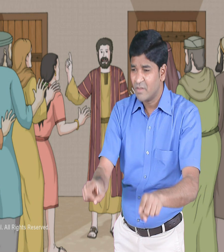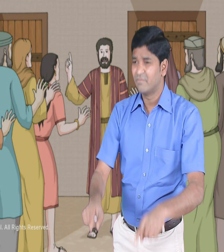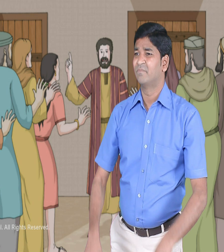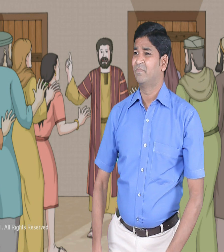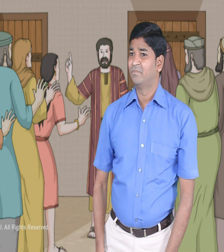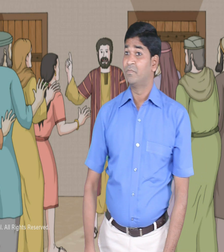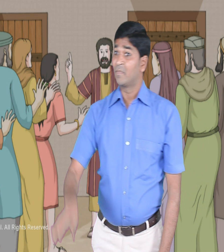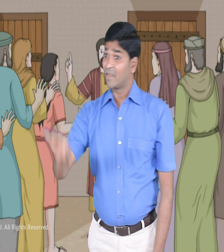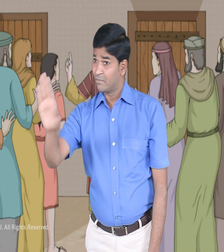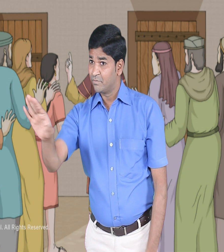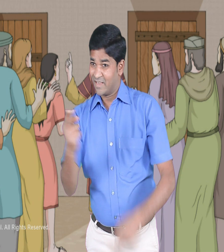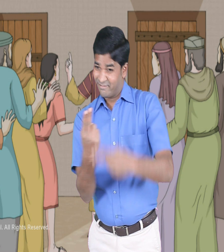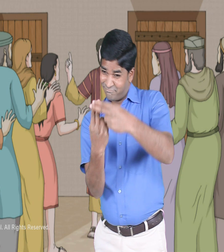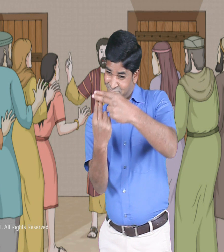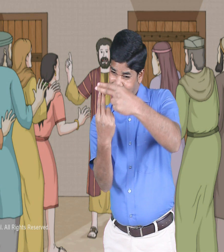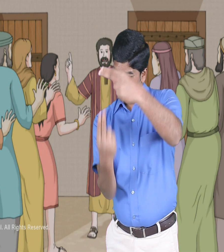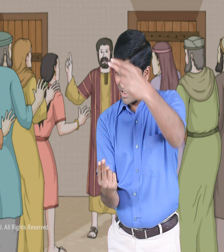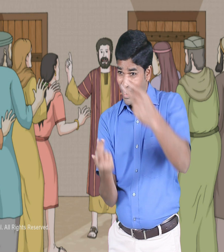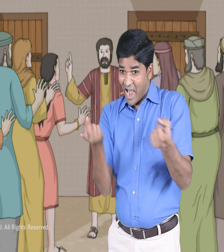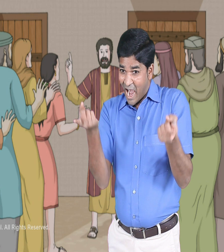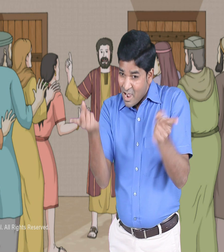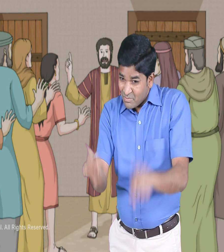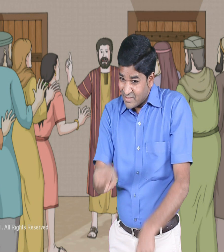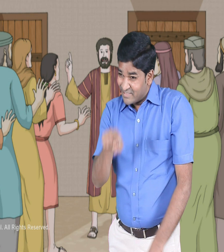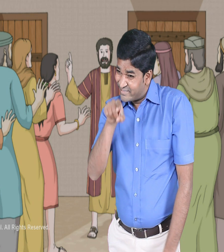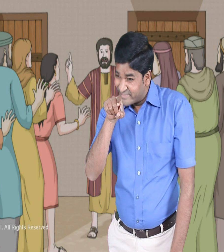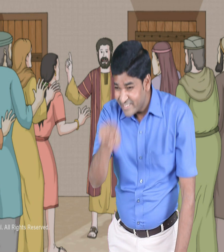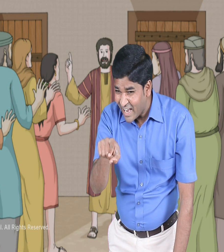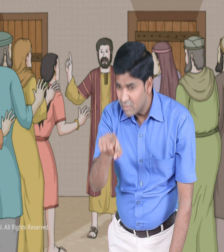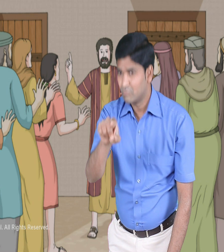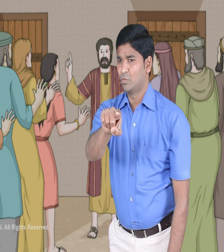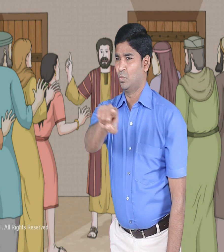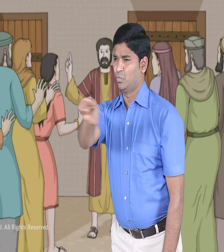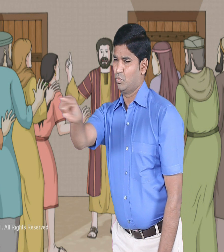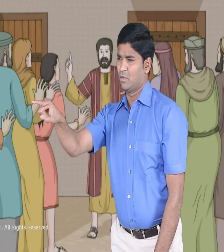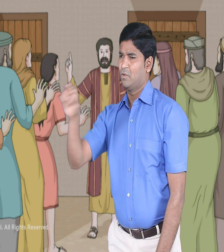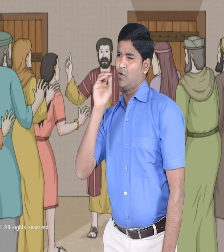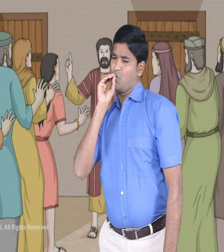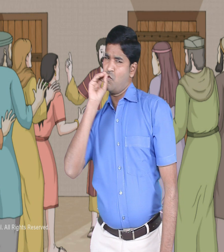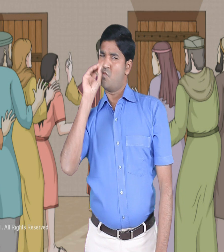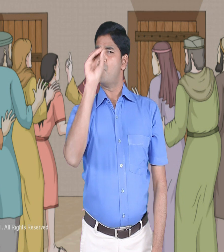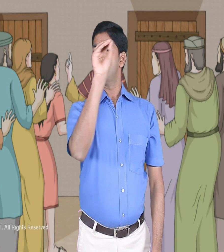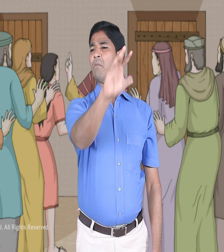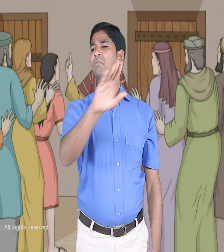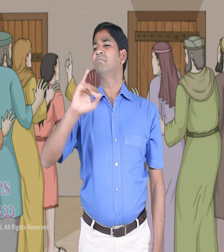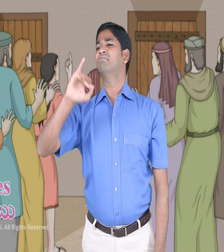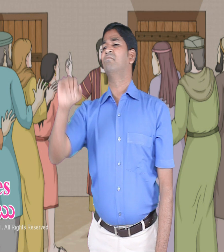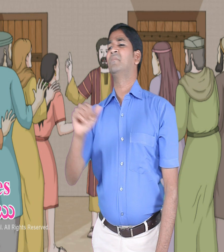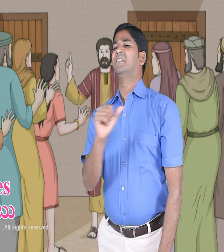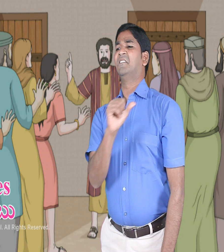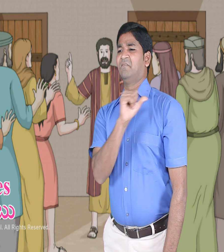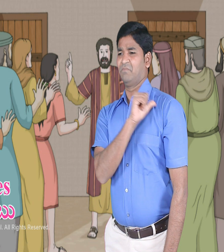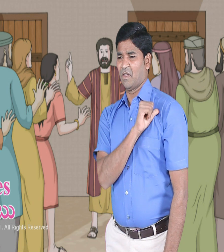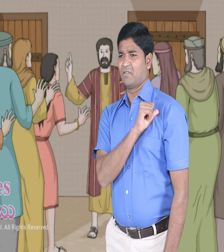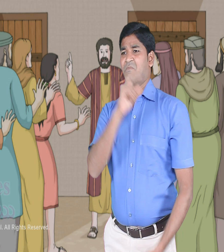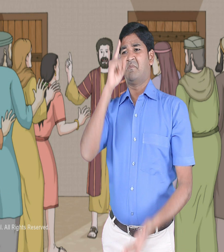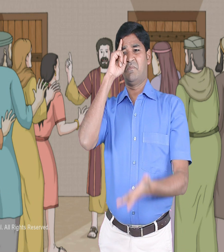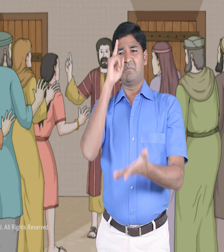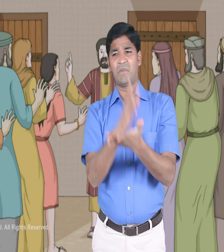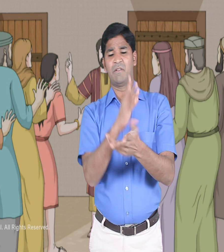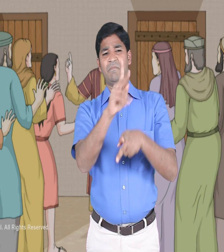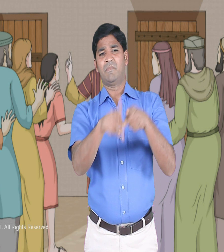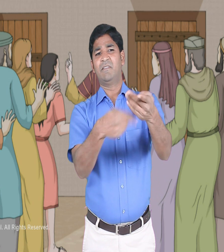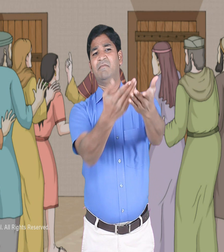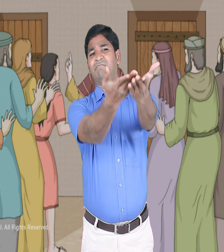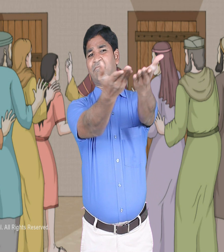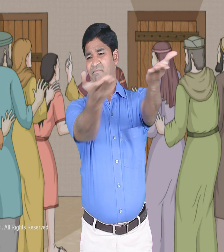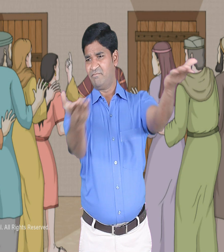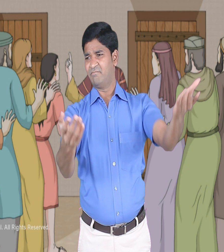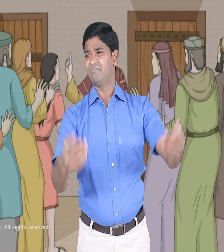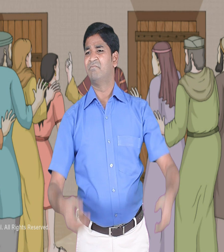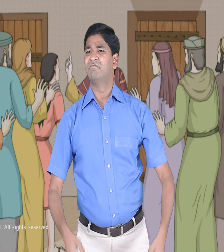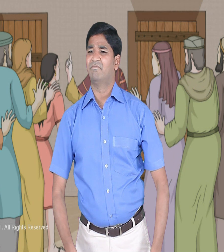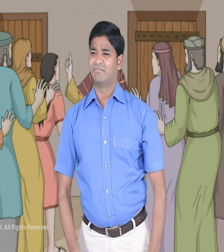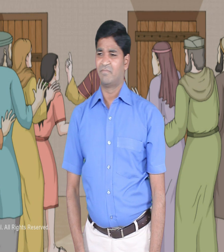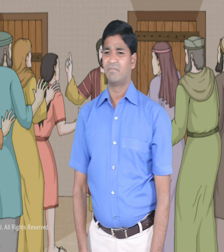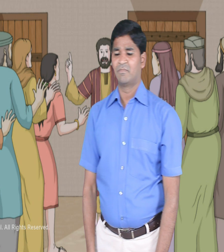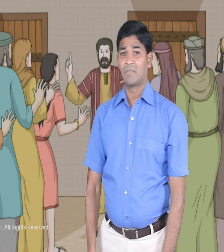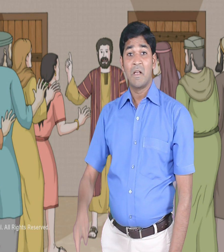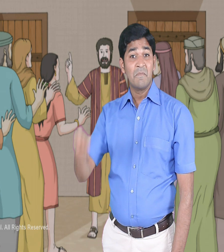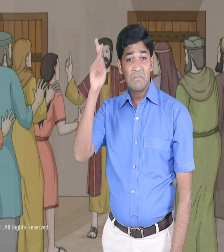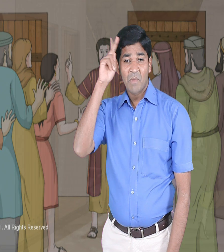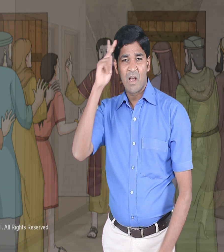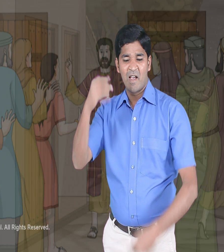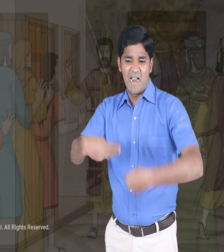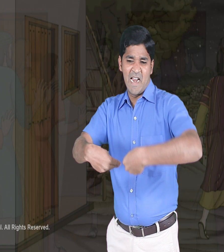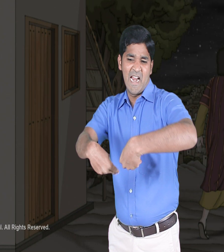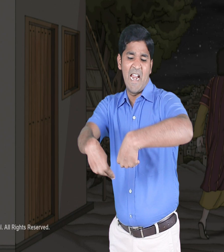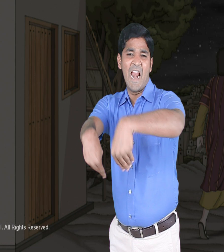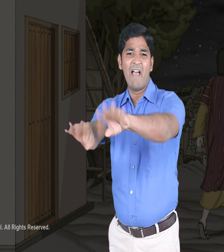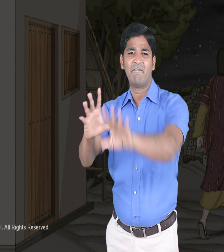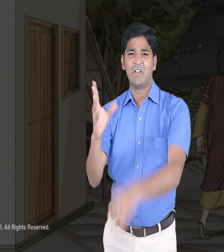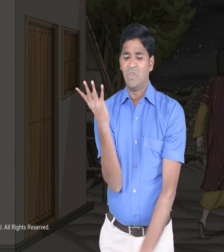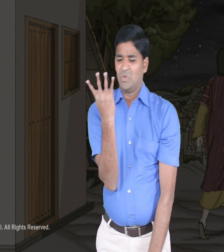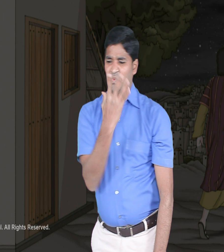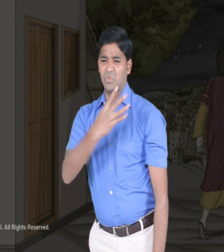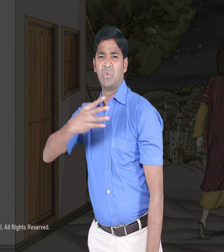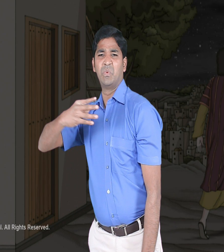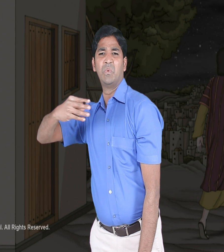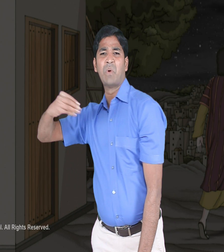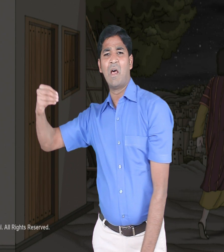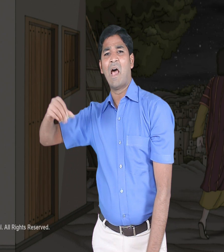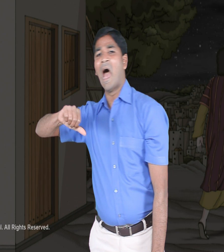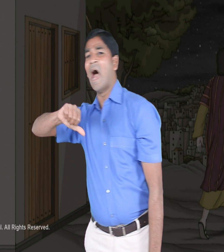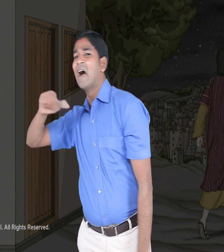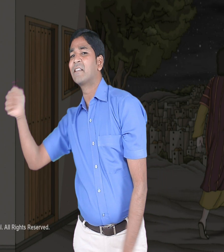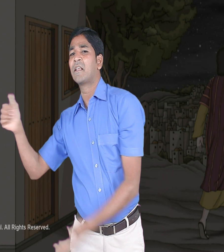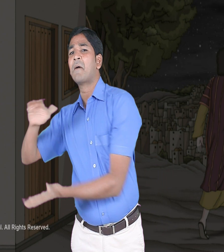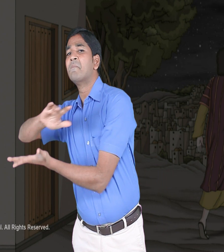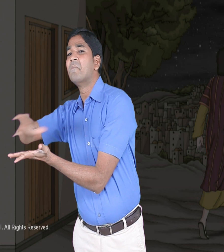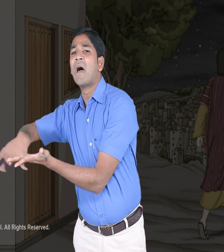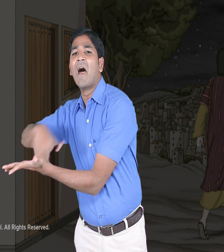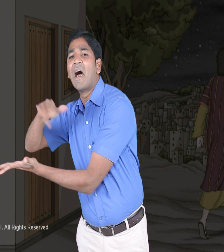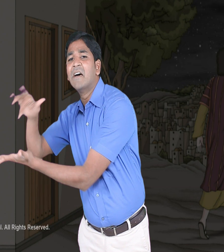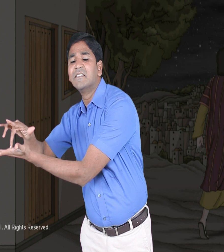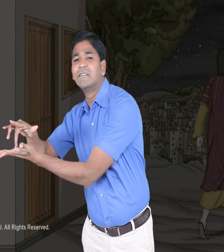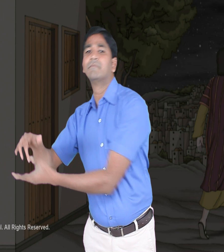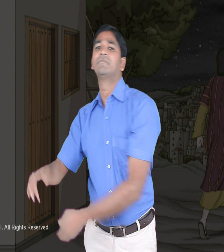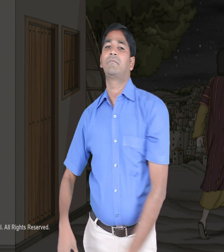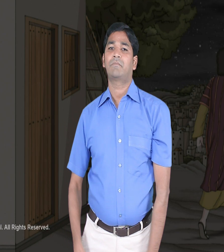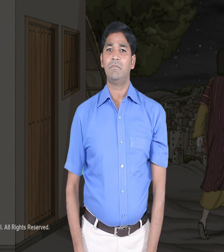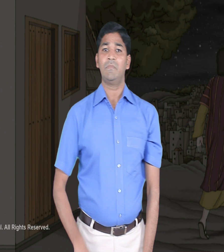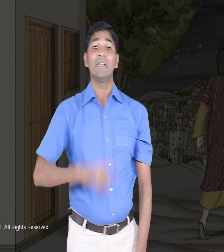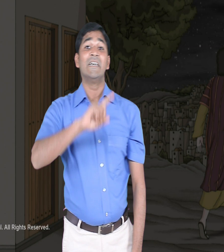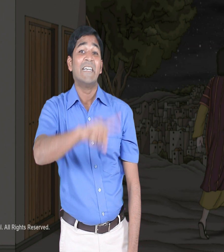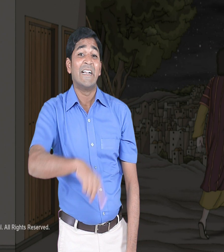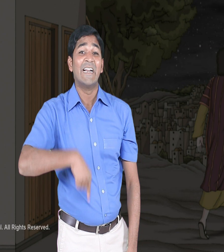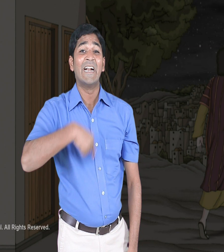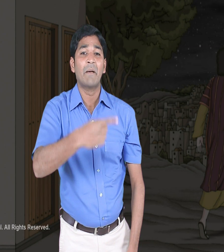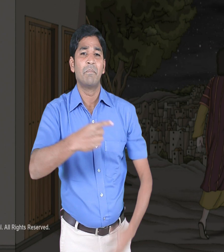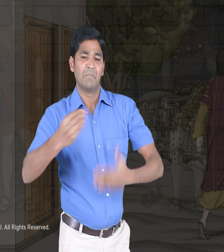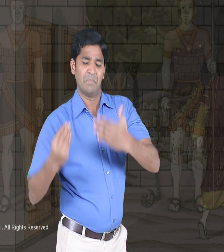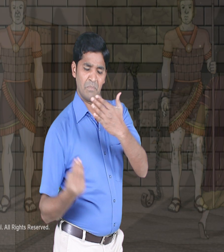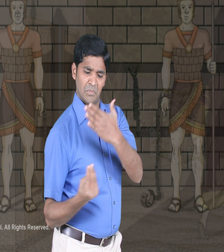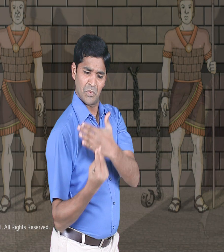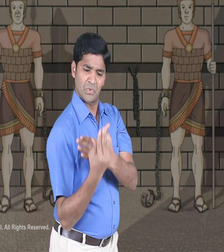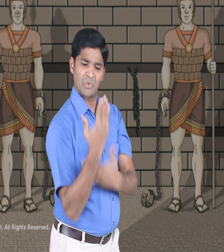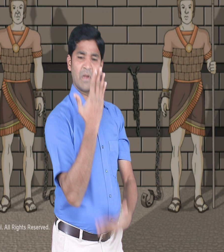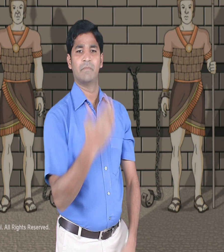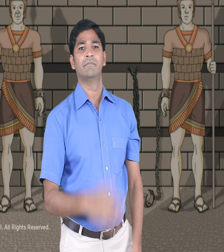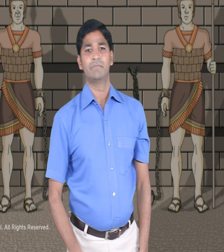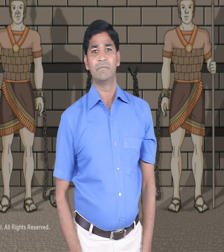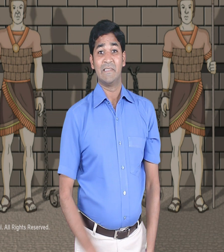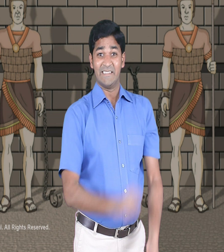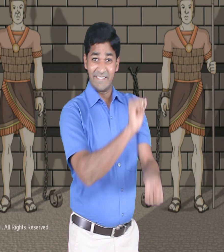“Send word to James and to the brothers,” he said, and he left for another place.